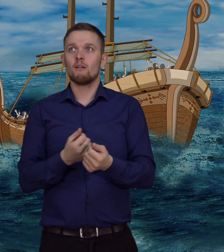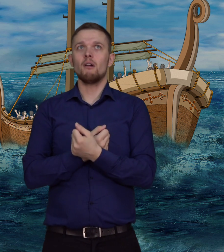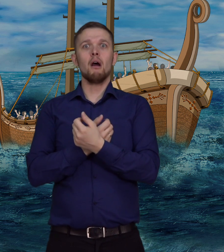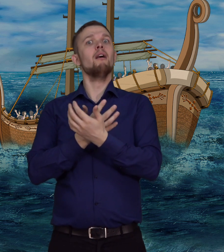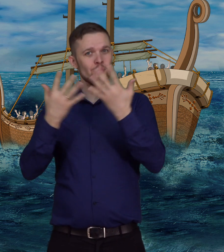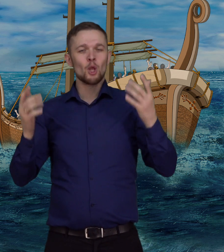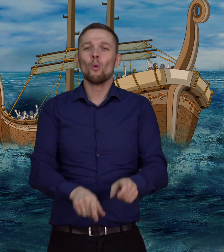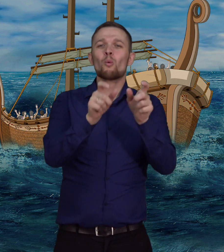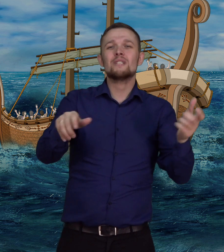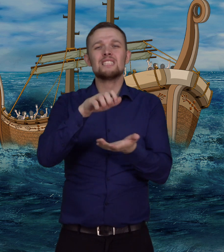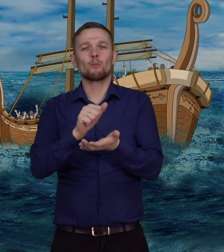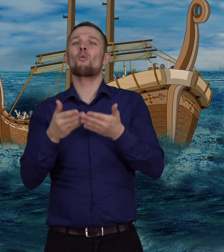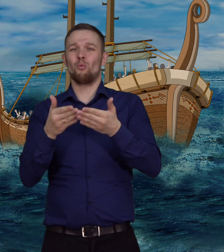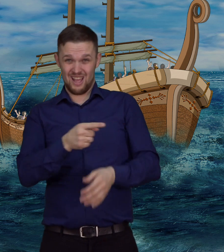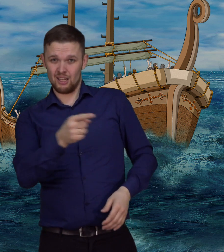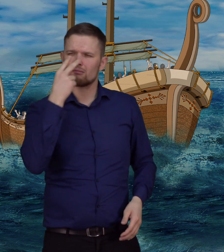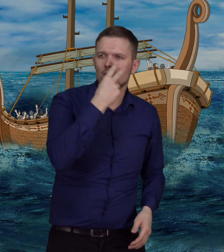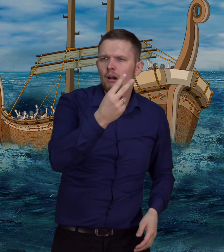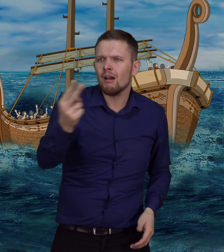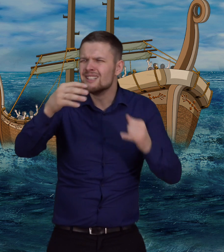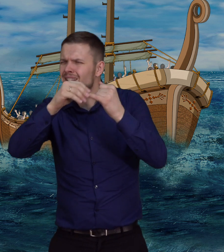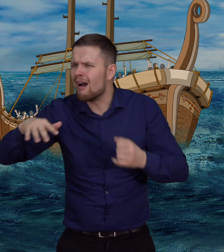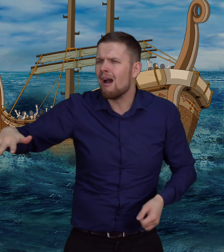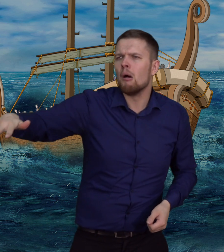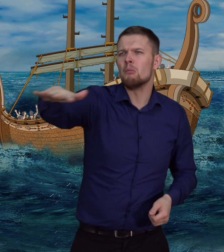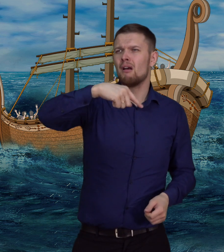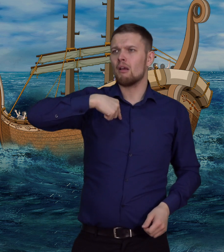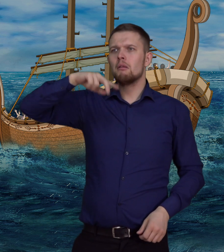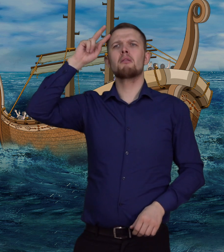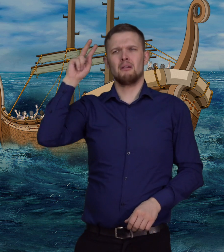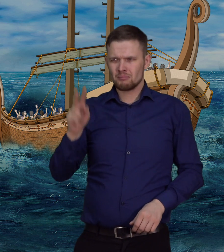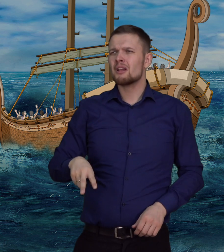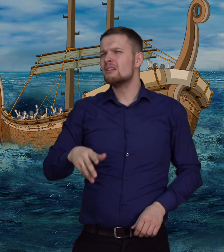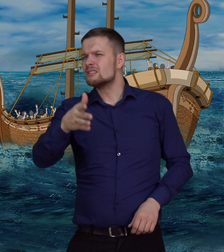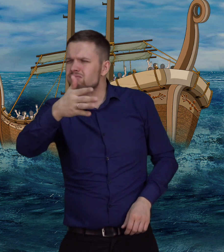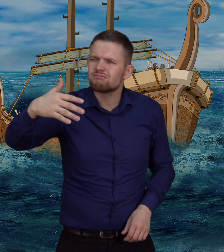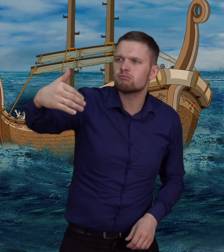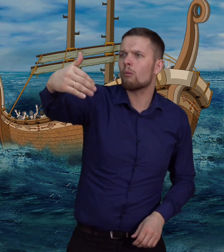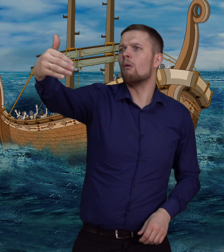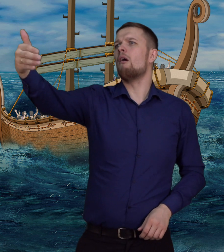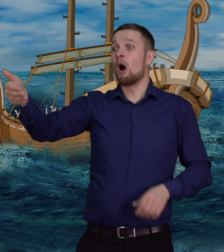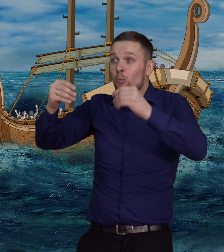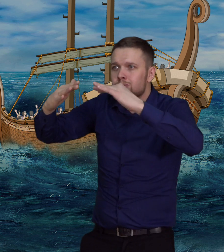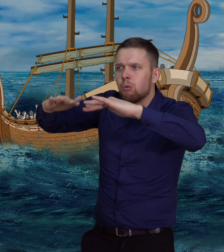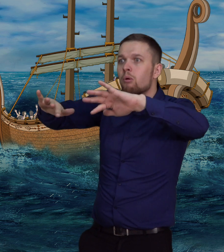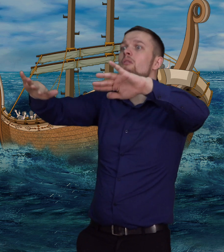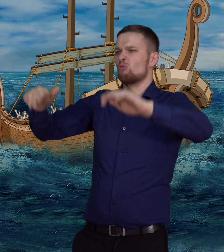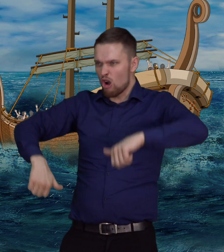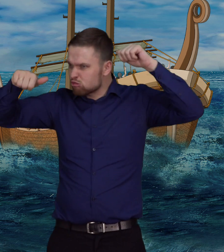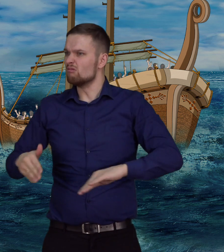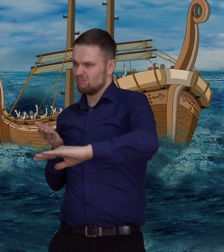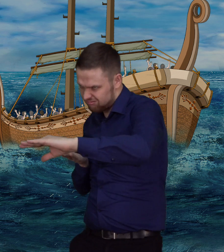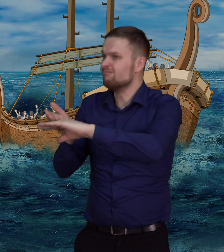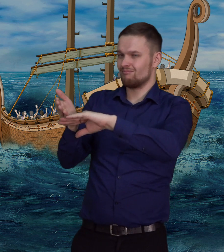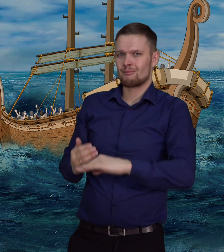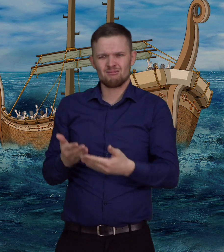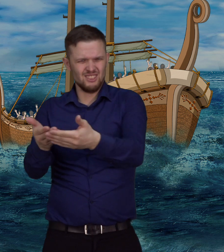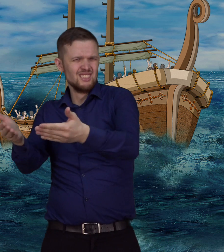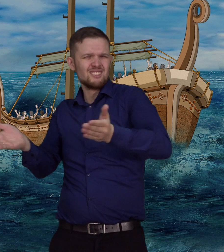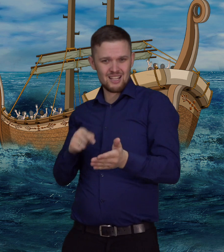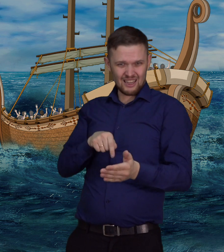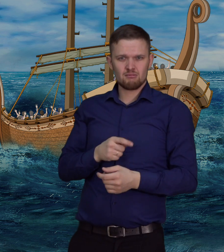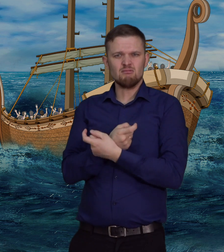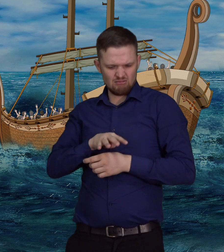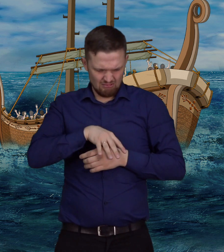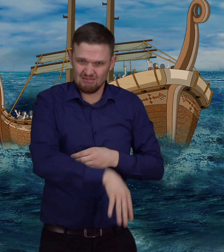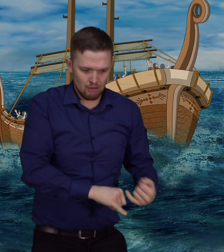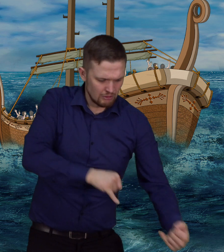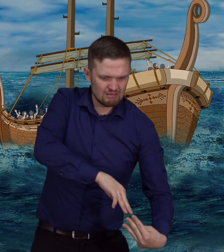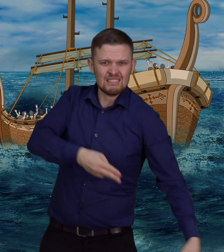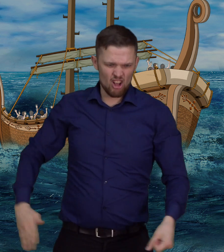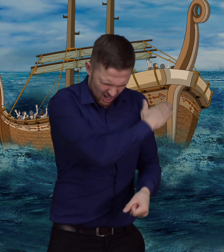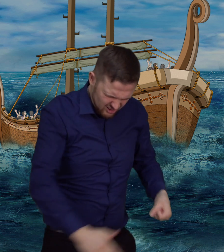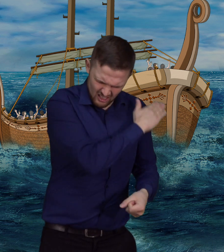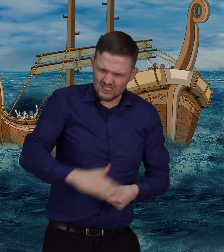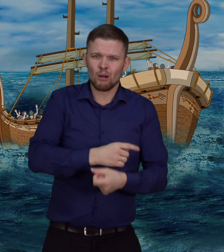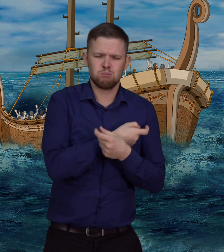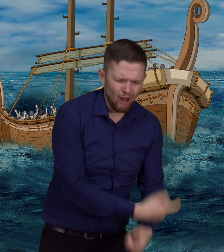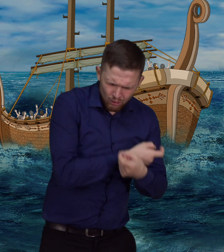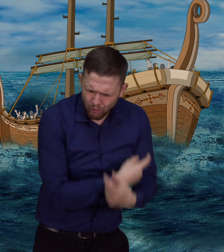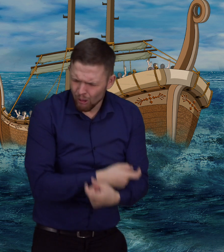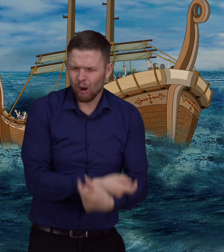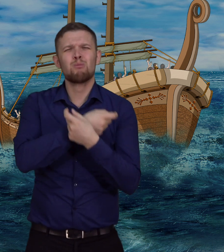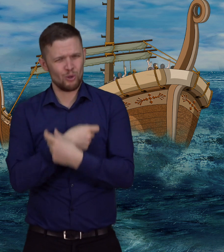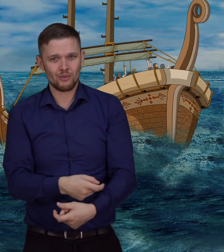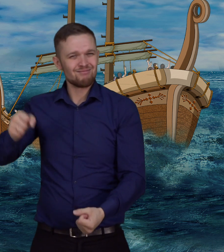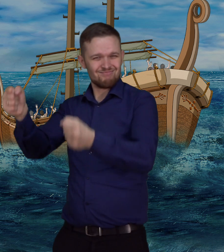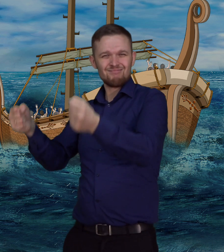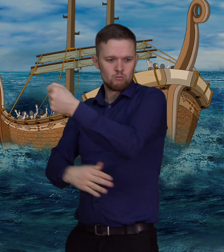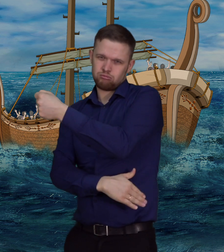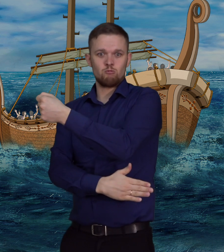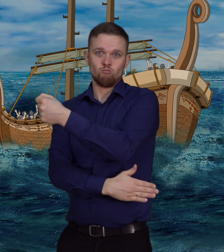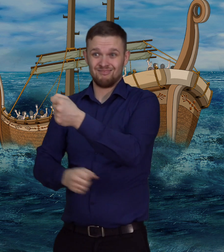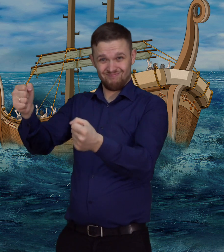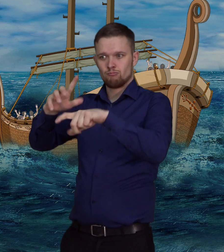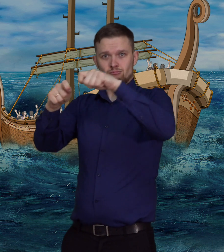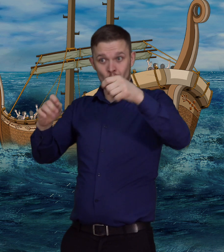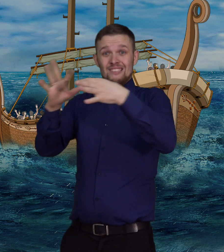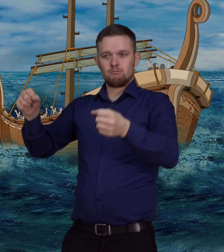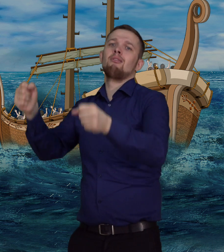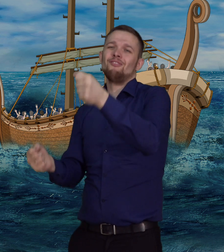When daylight came, they did not recognize the land, but they sighted a bay with a sandy beach, where they decided to run the ship aground if they could.